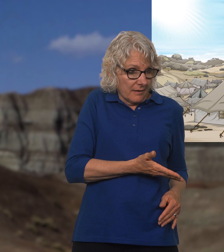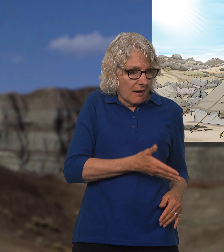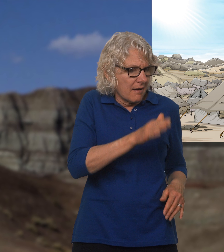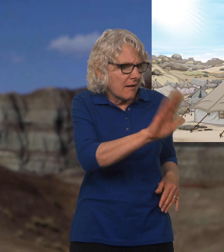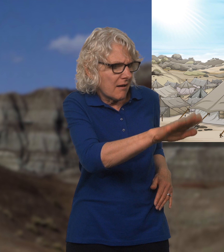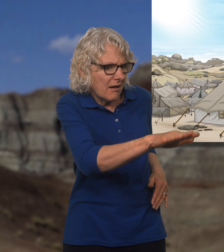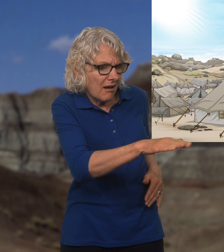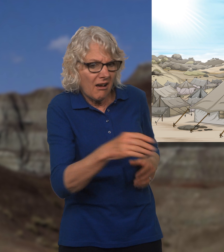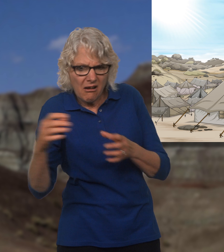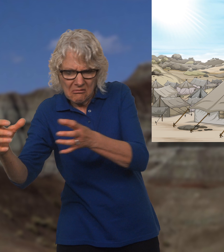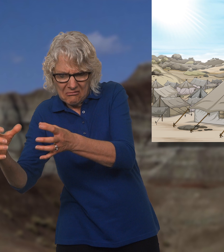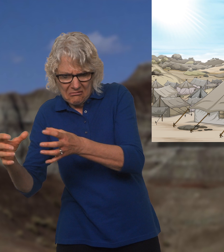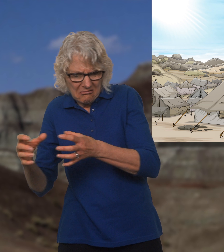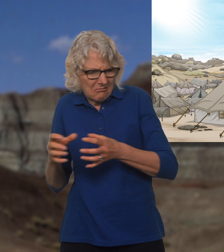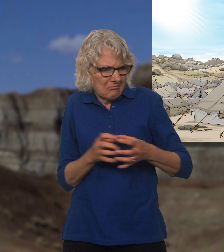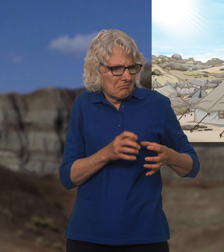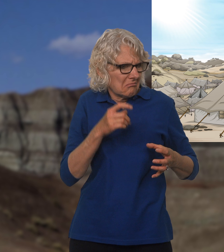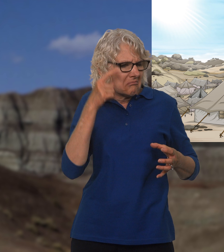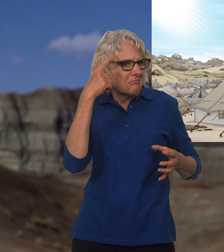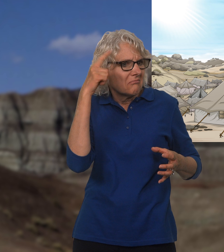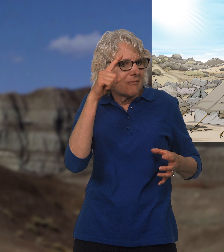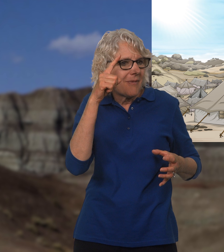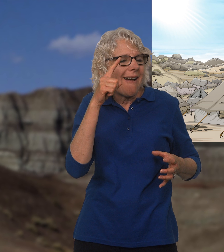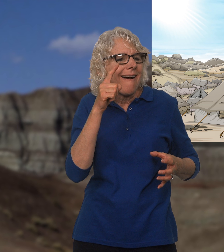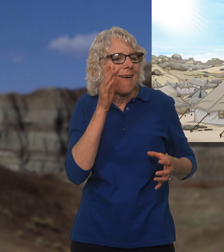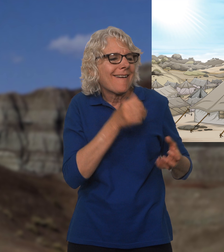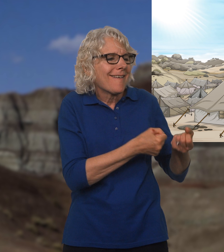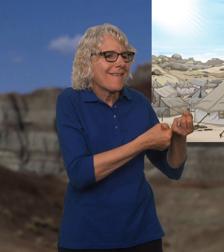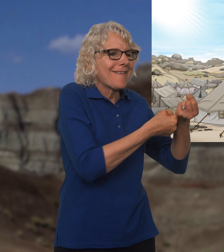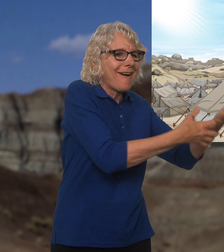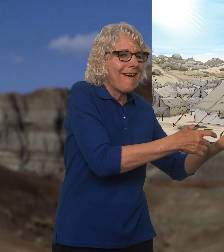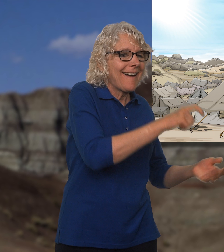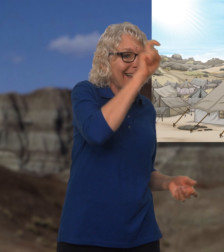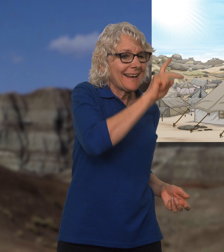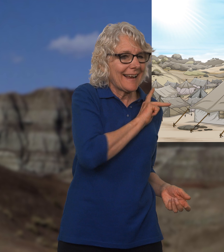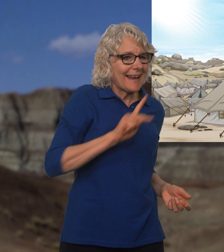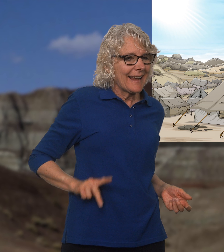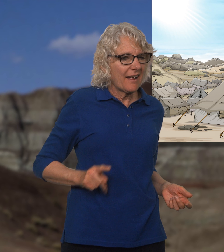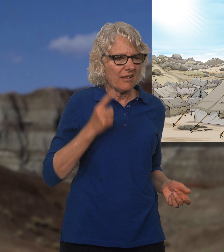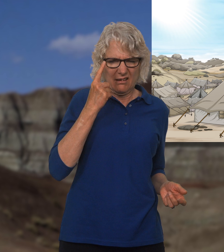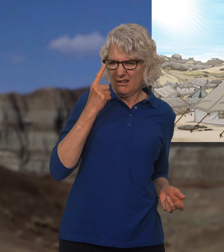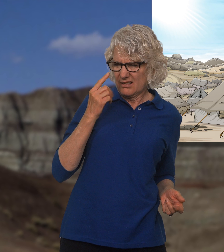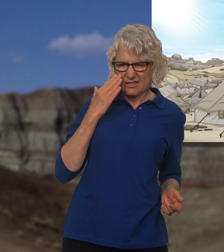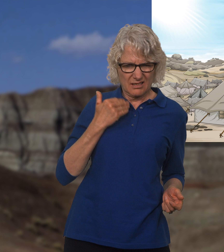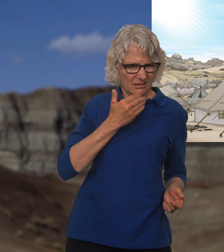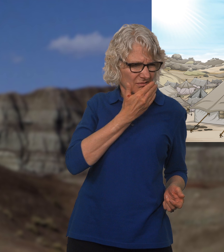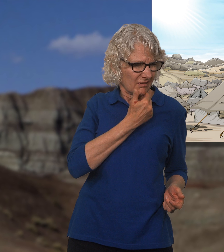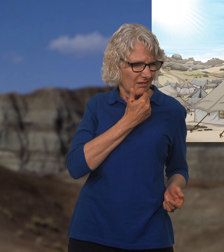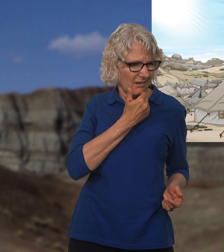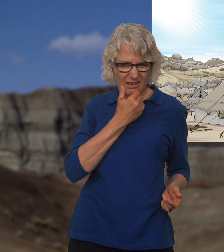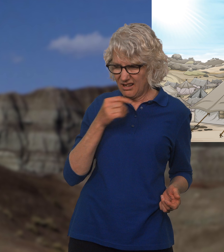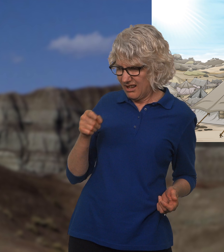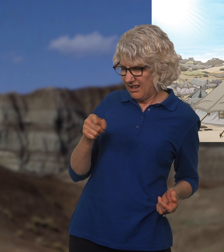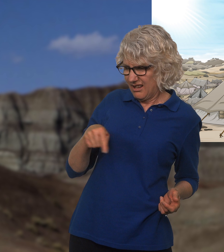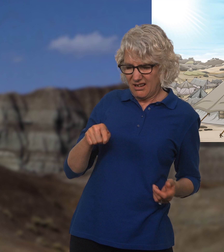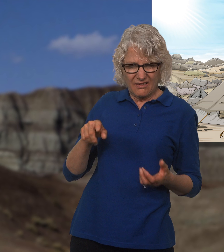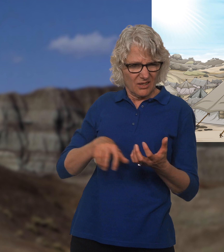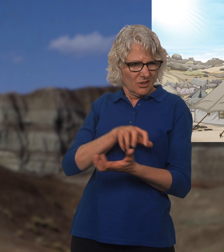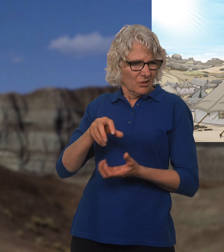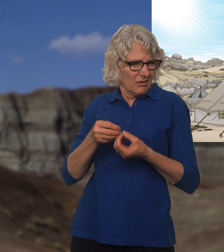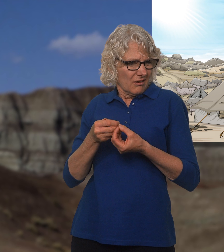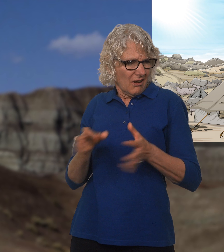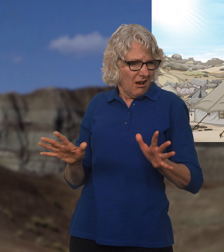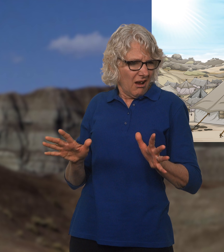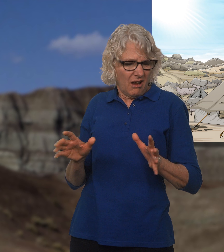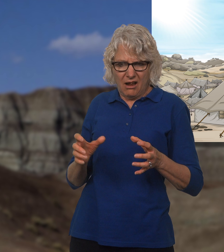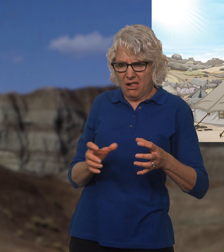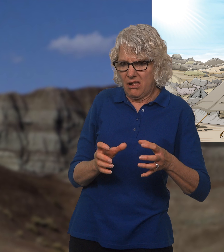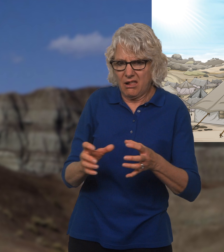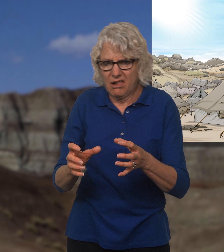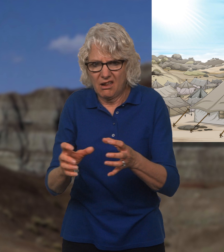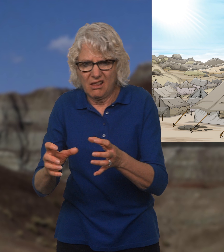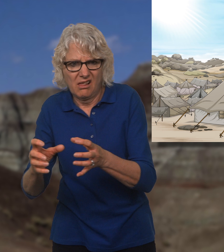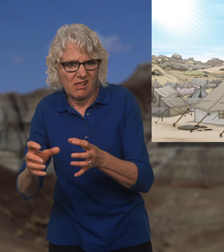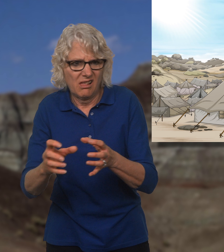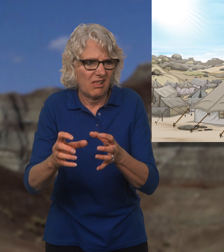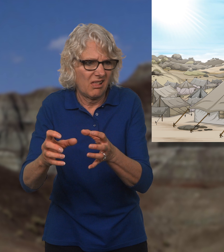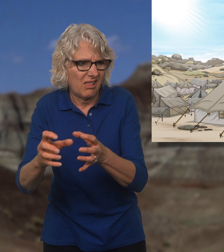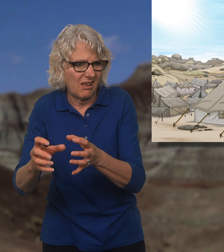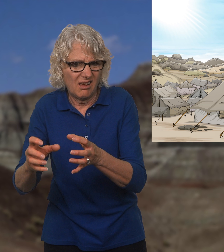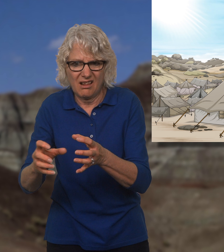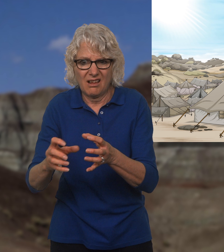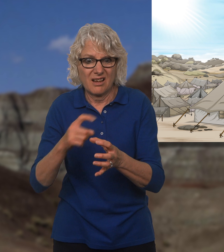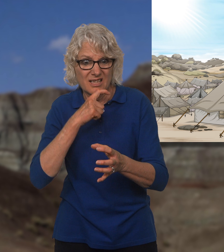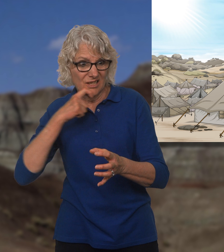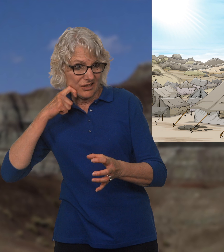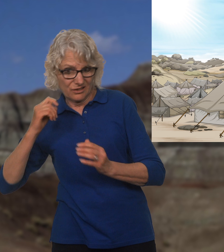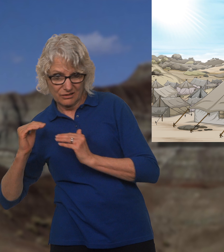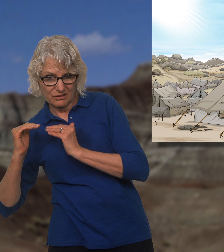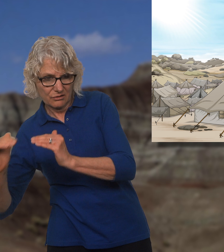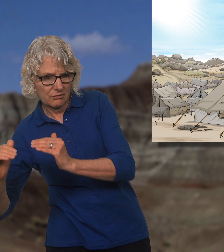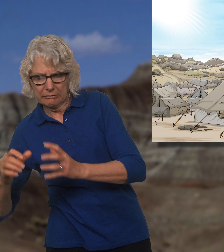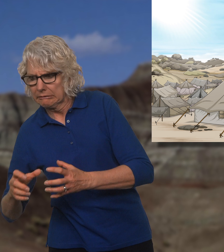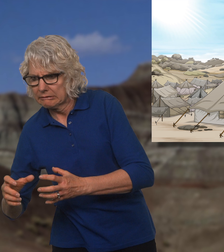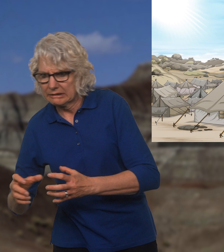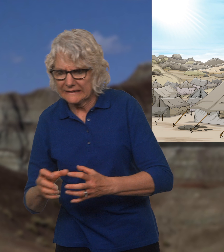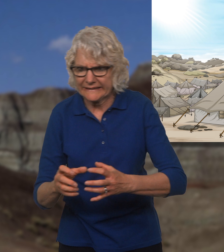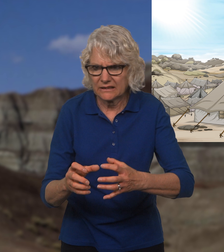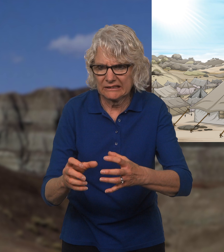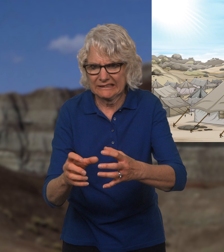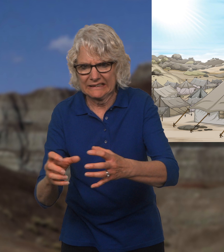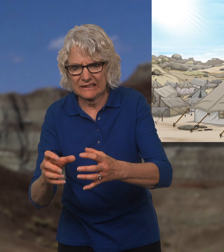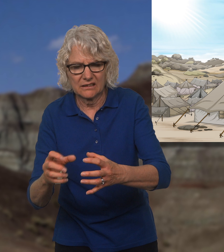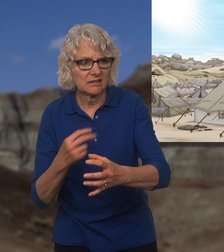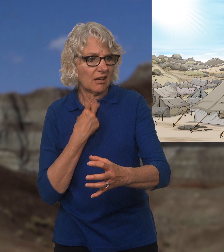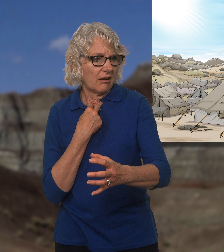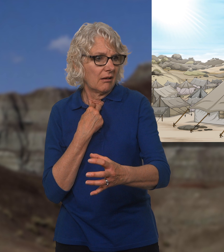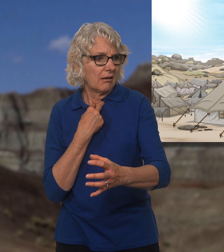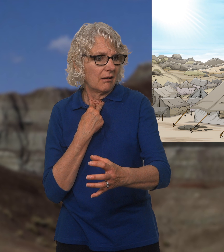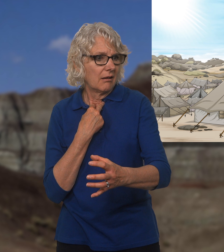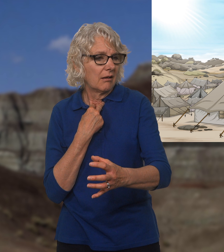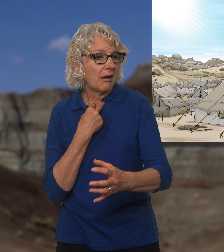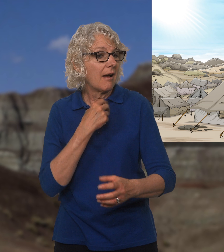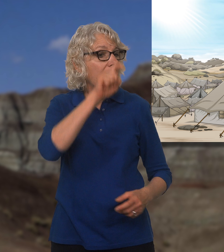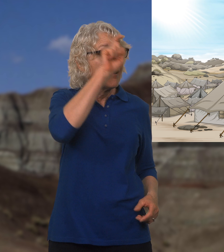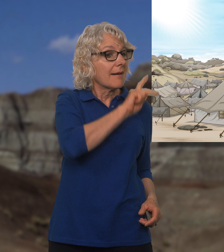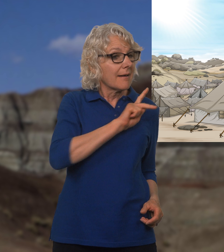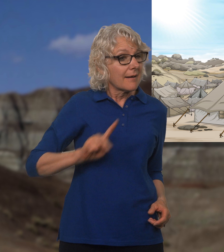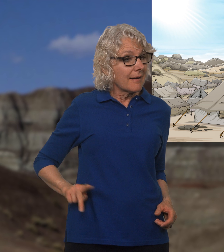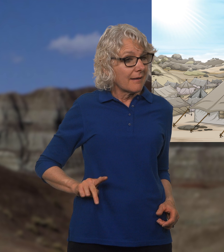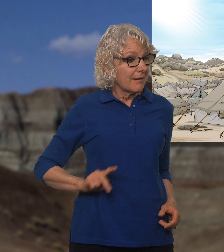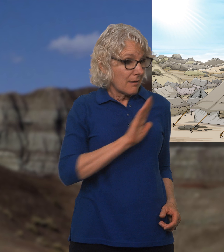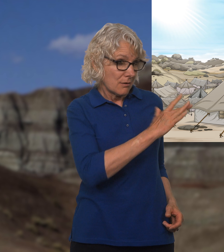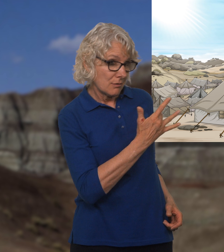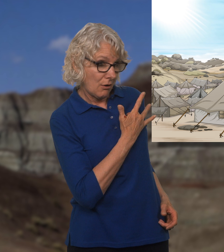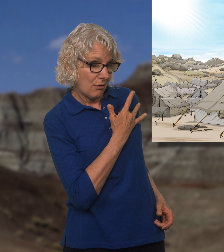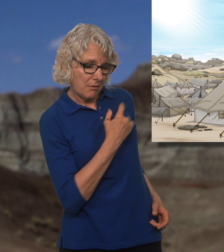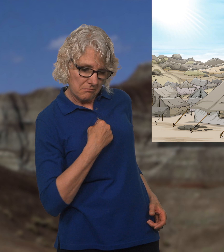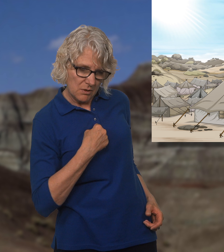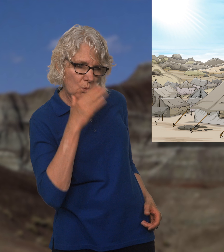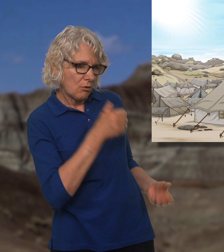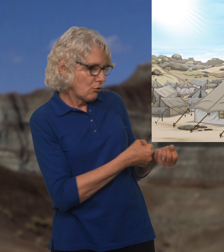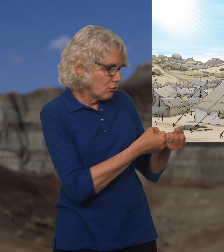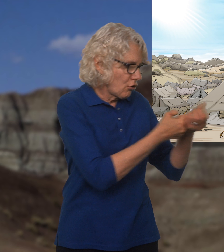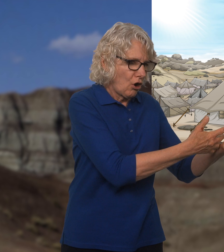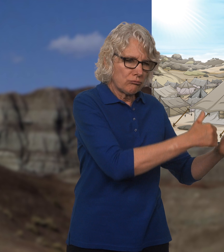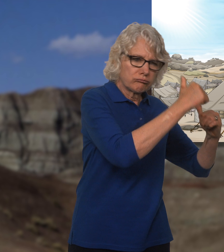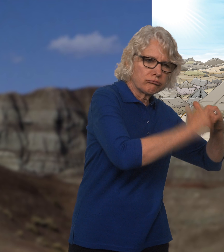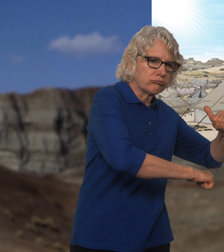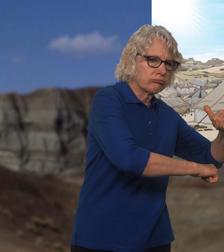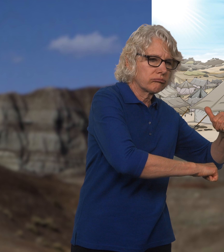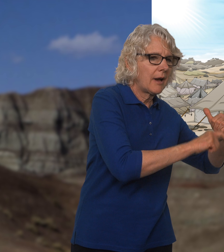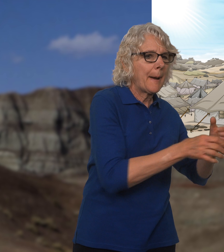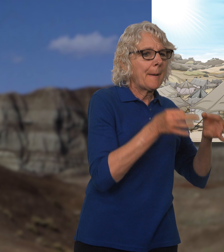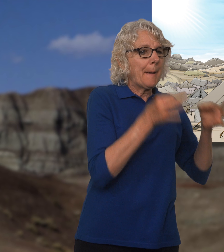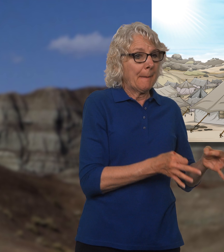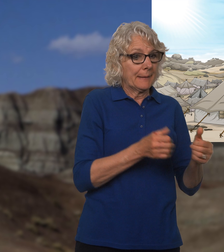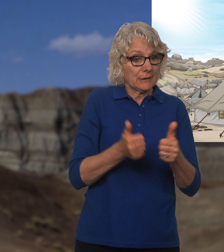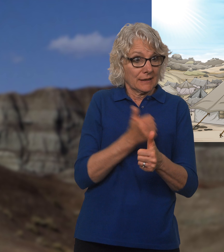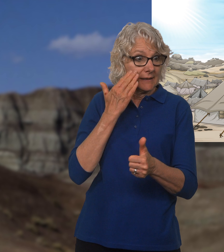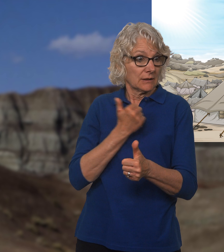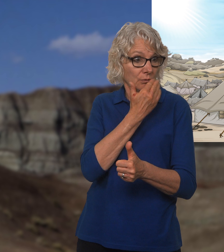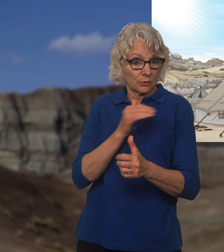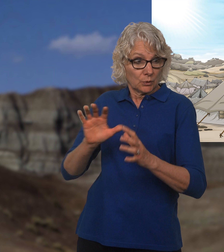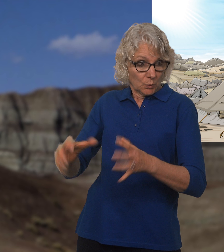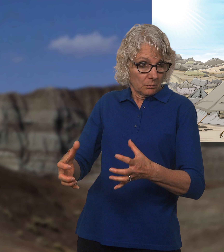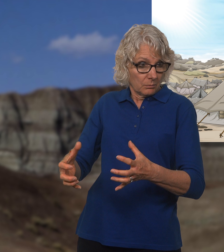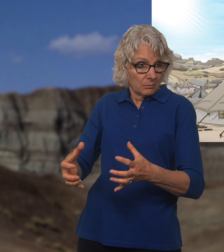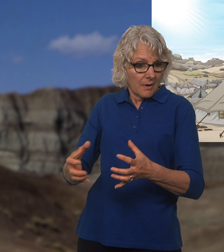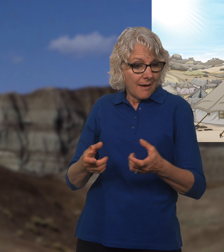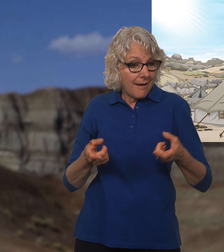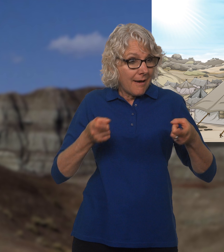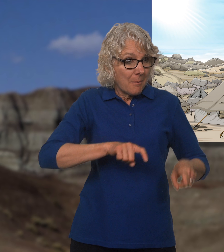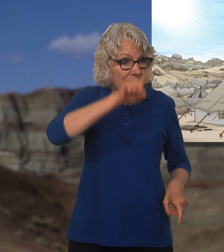For Pharaoh will say of the Israelites, ‘They are wandering the land in confusion; the wilderness has boxed them in.’